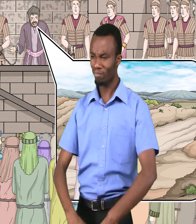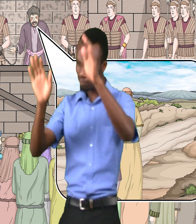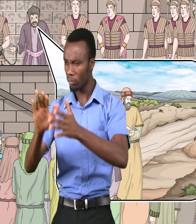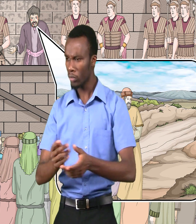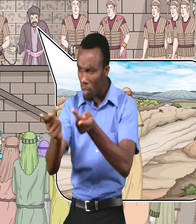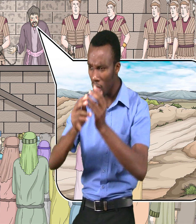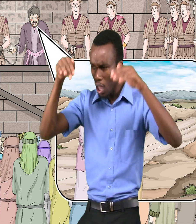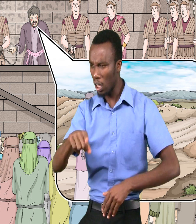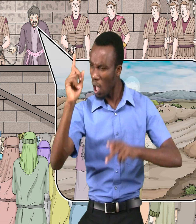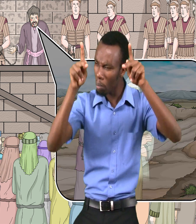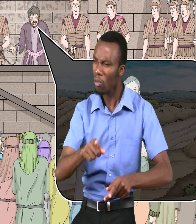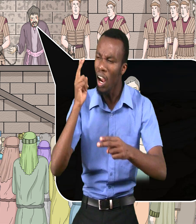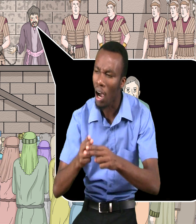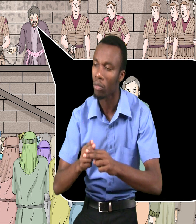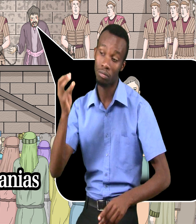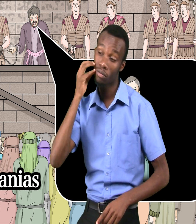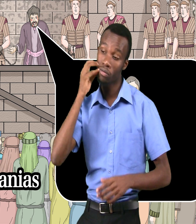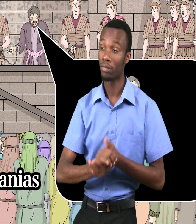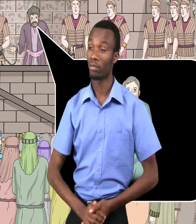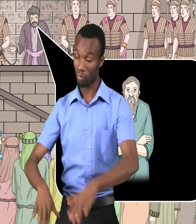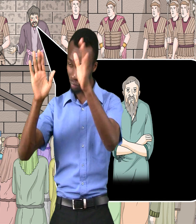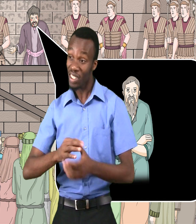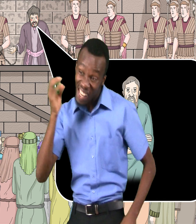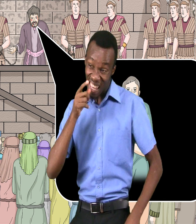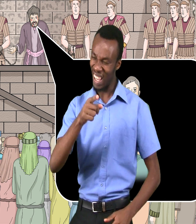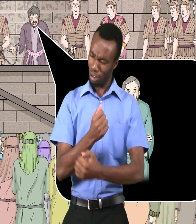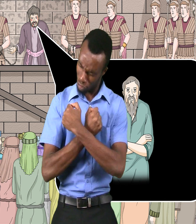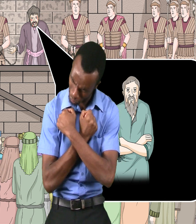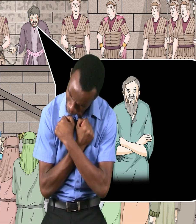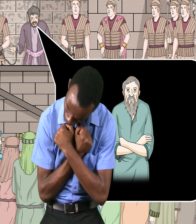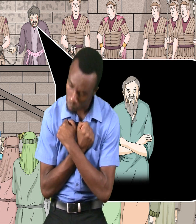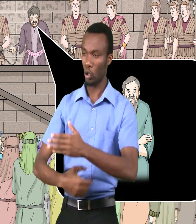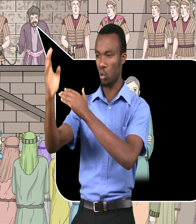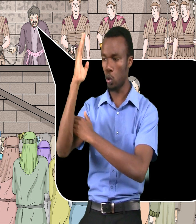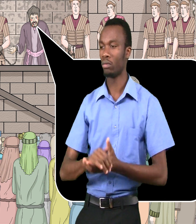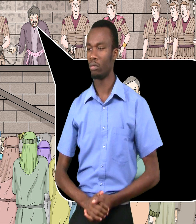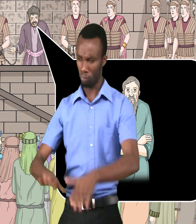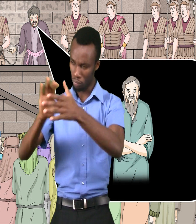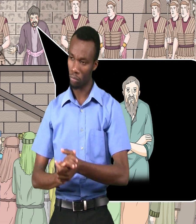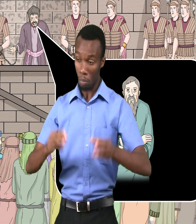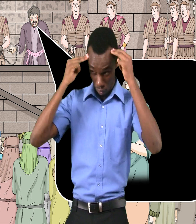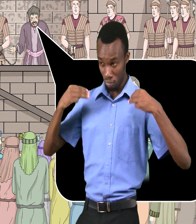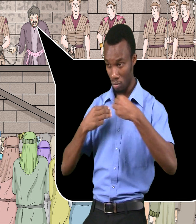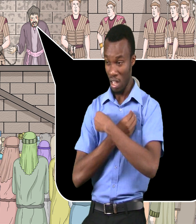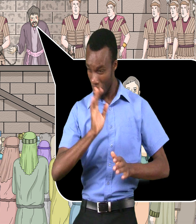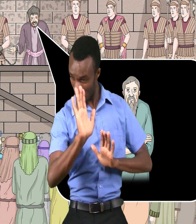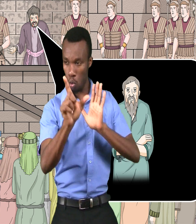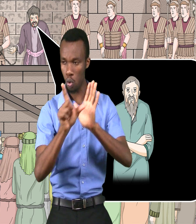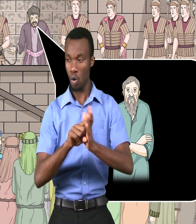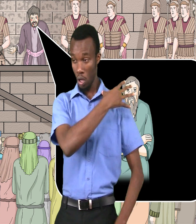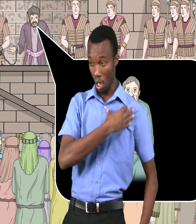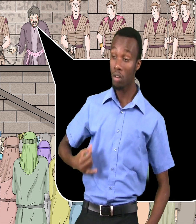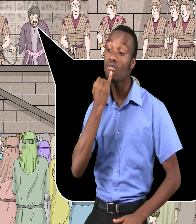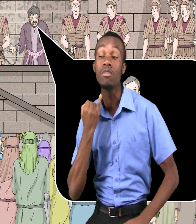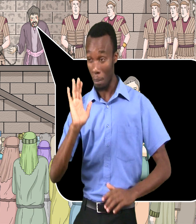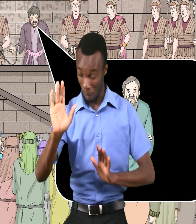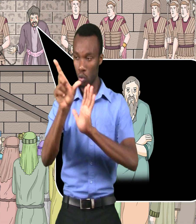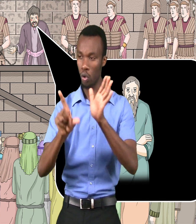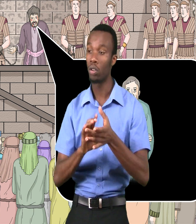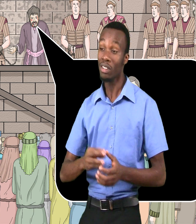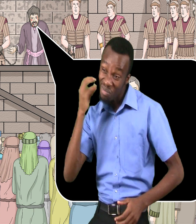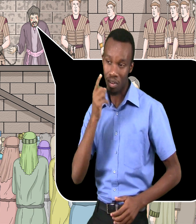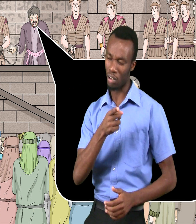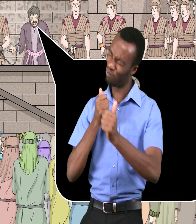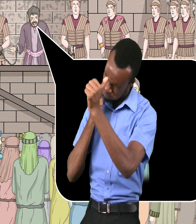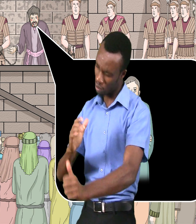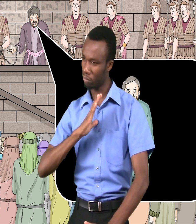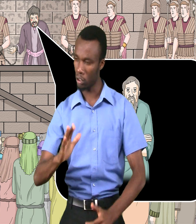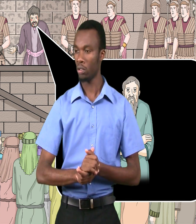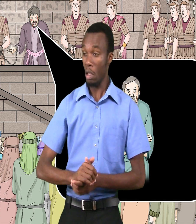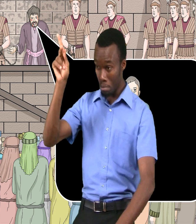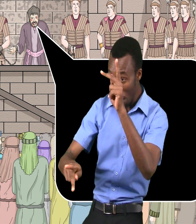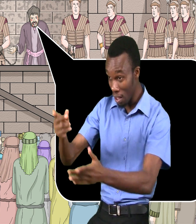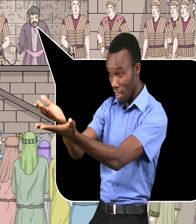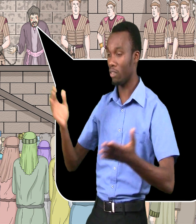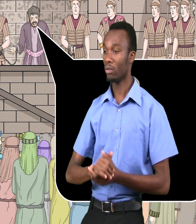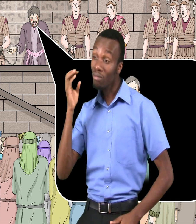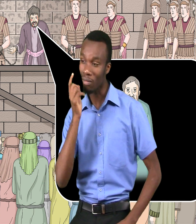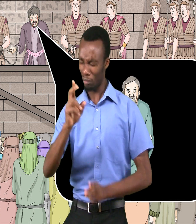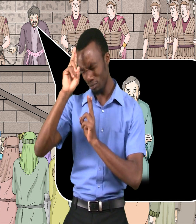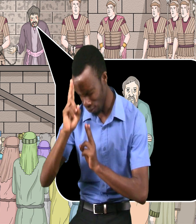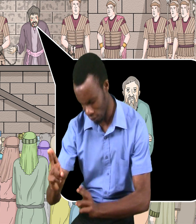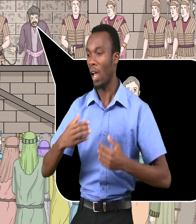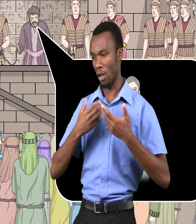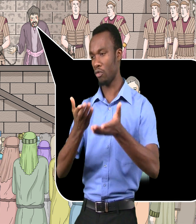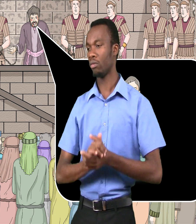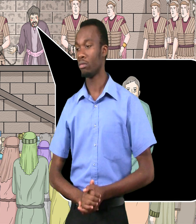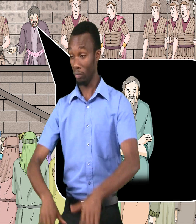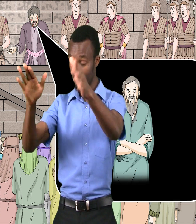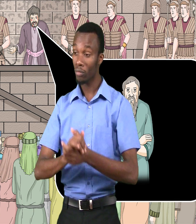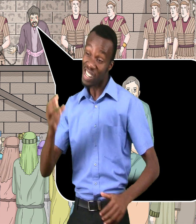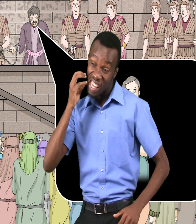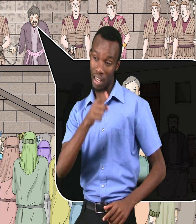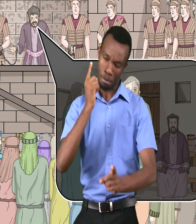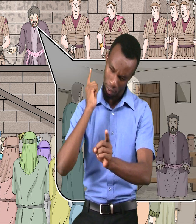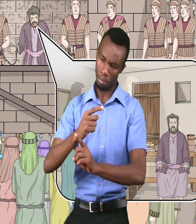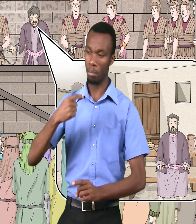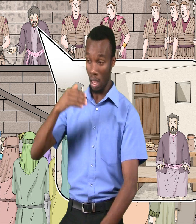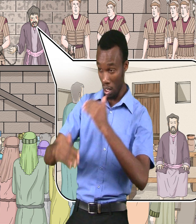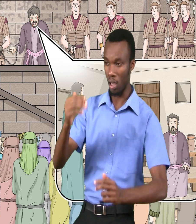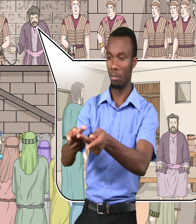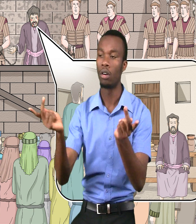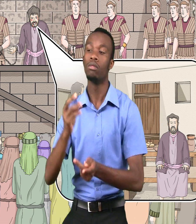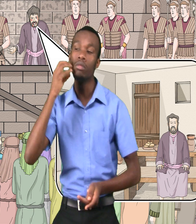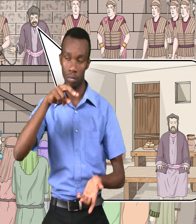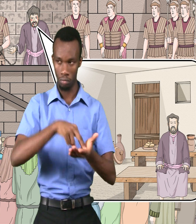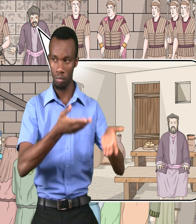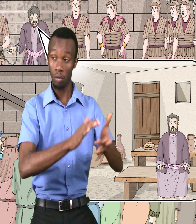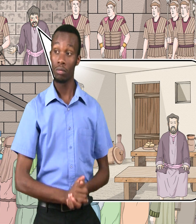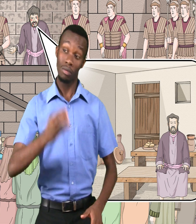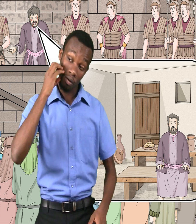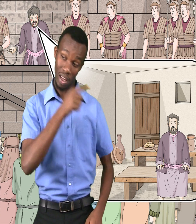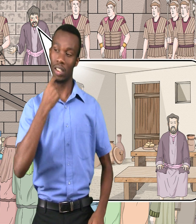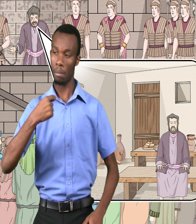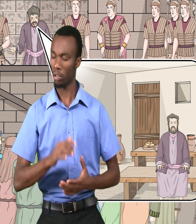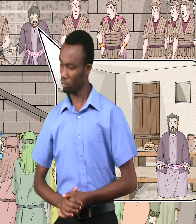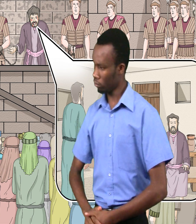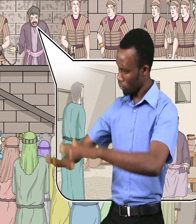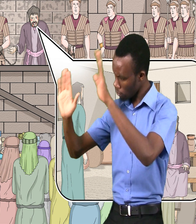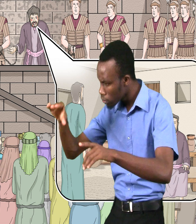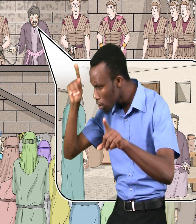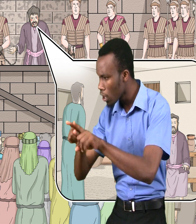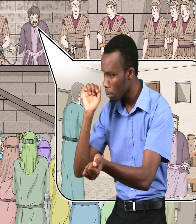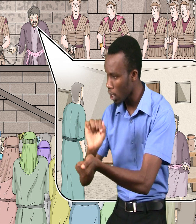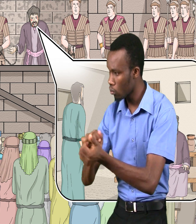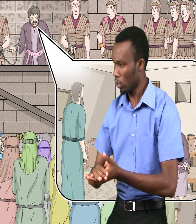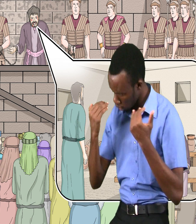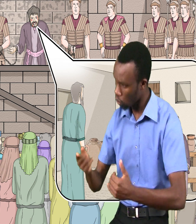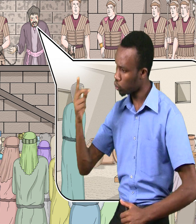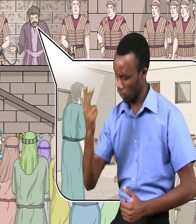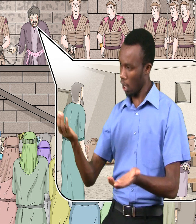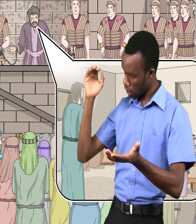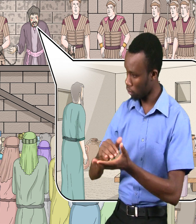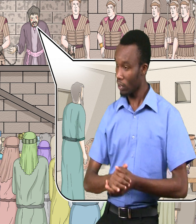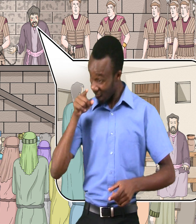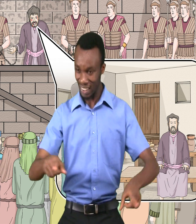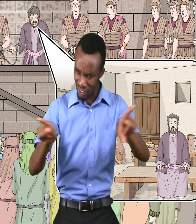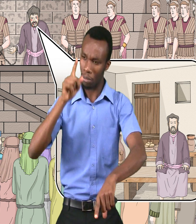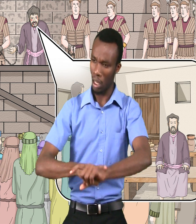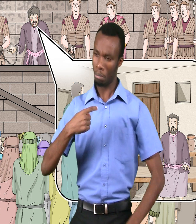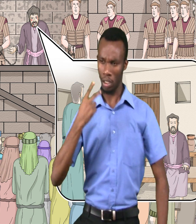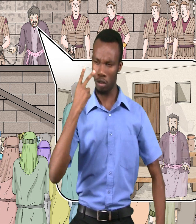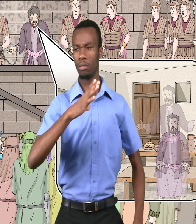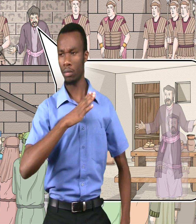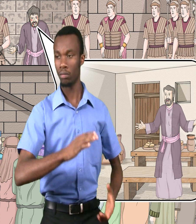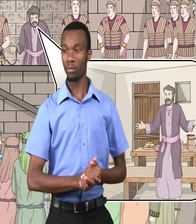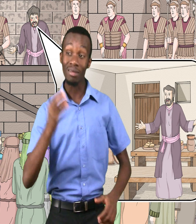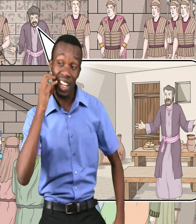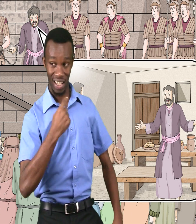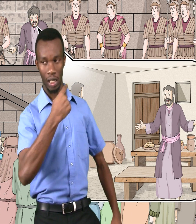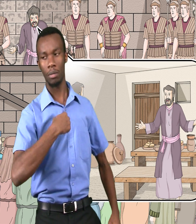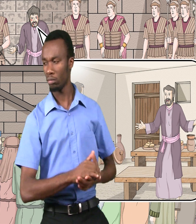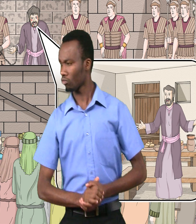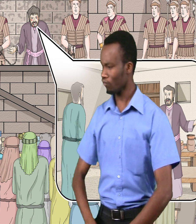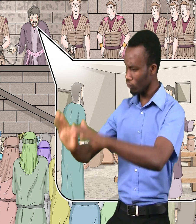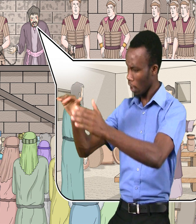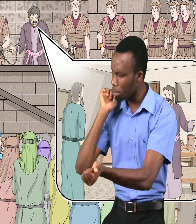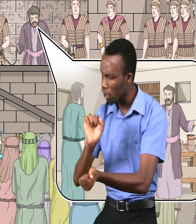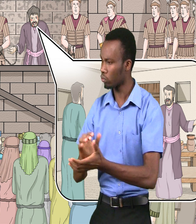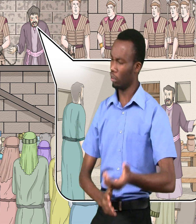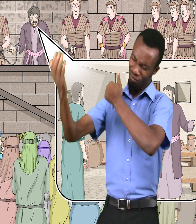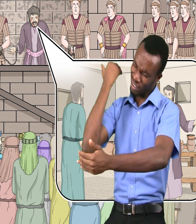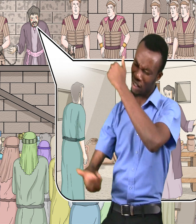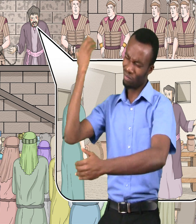Because the brilliance of the light had blinded me, my companions led me by the hand into Damascus. There a man named Ananias, a devout observer of the law who was highly regarded by all the Jews living there, came and stood beside me.